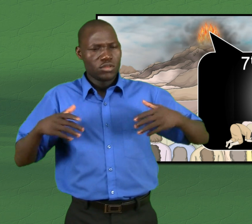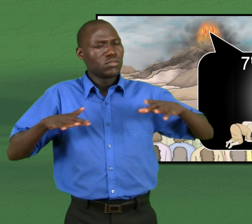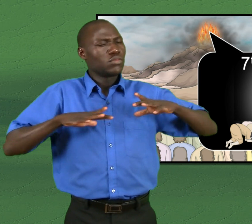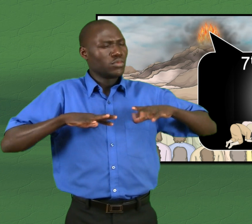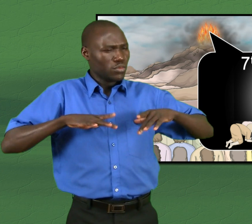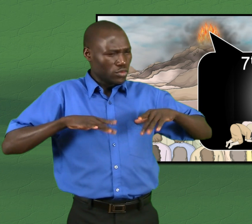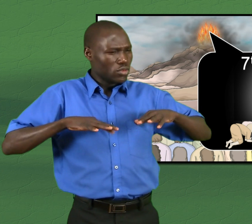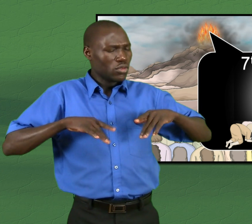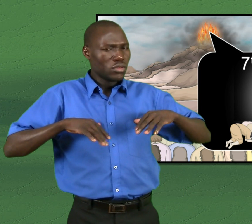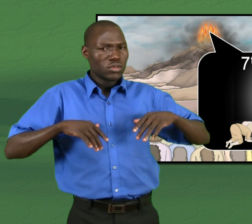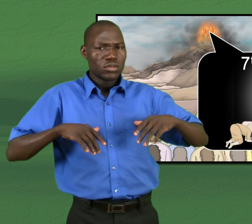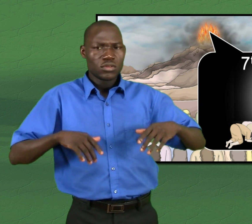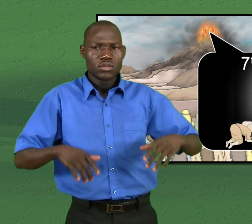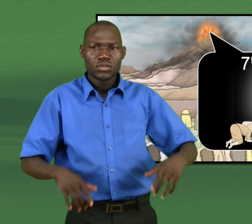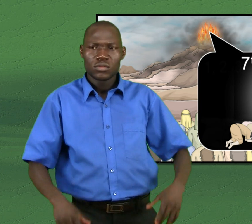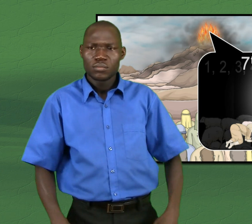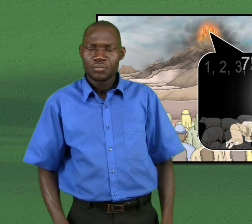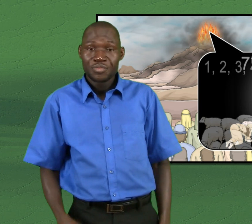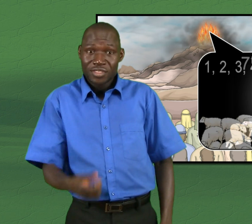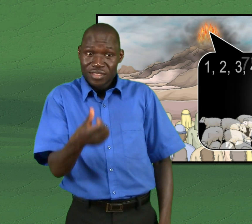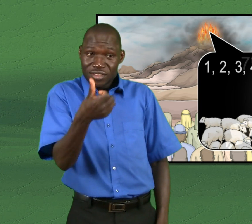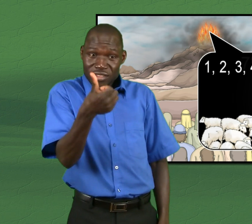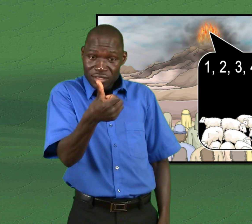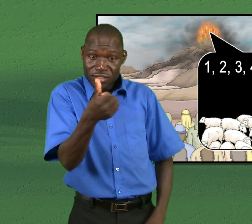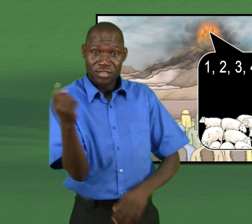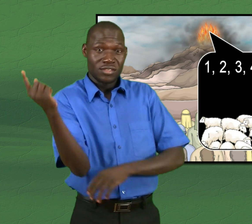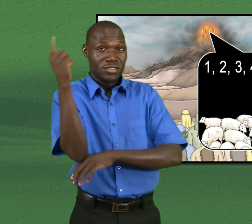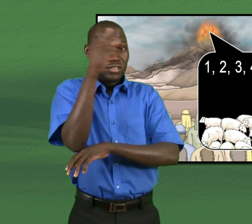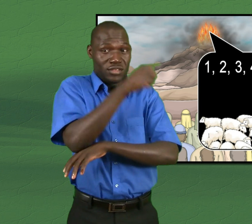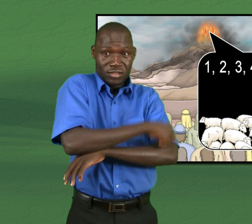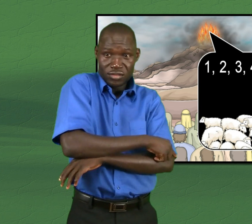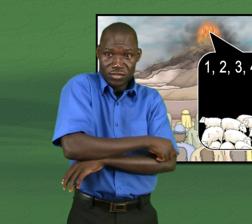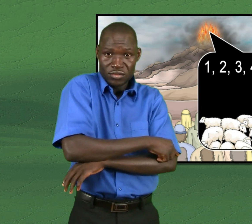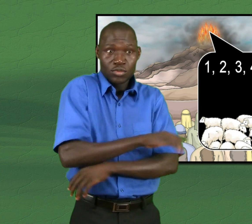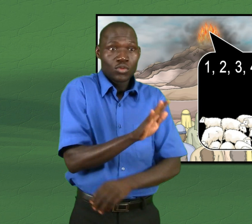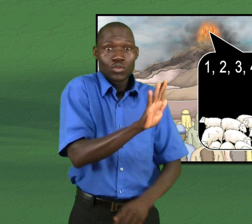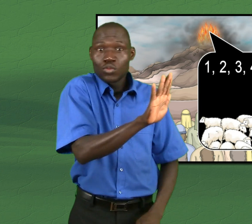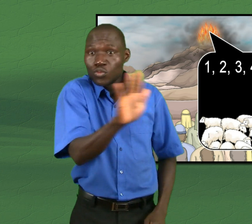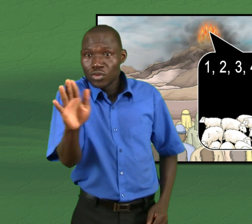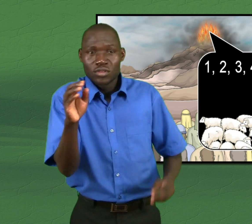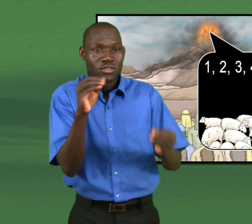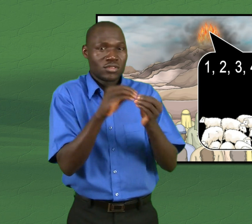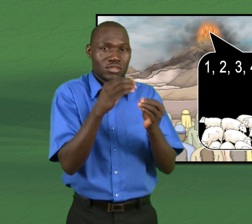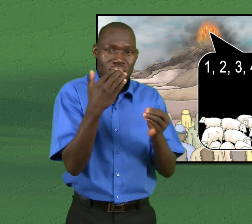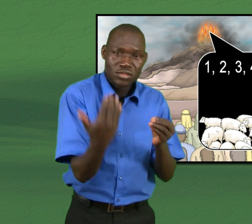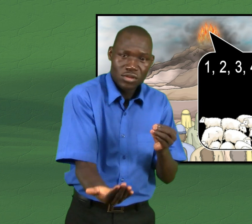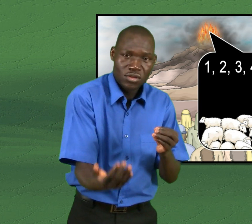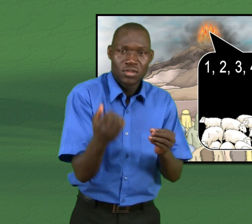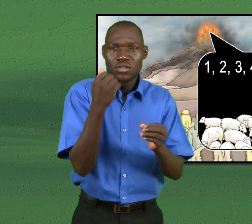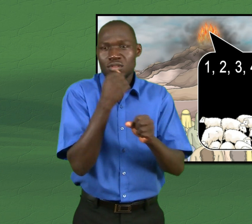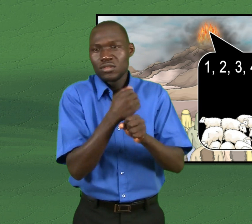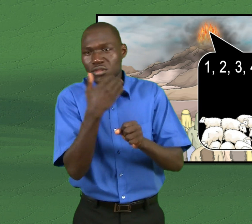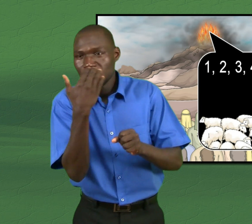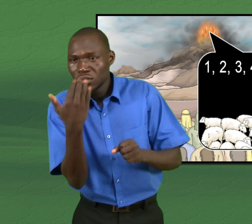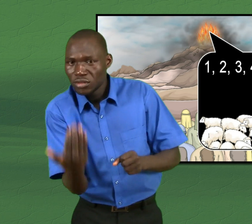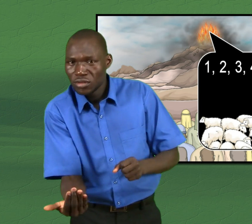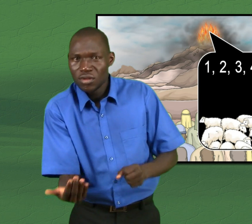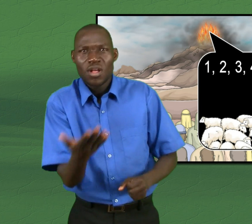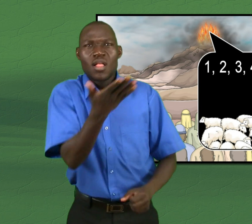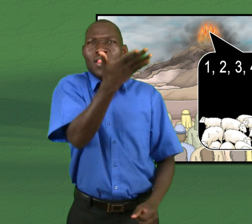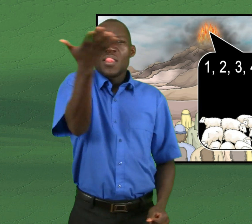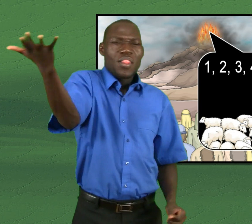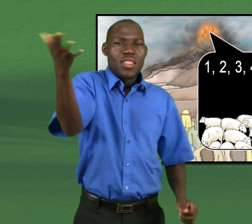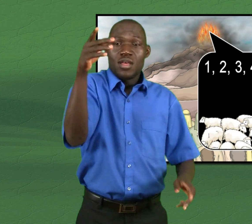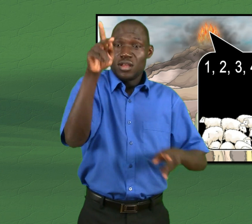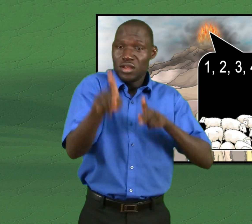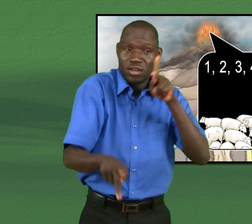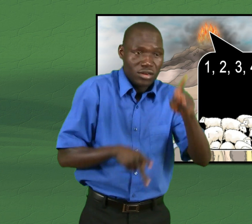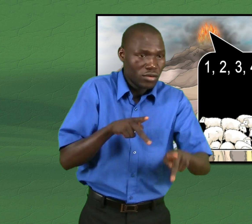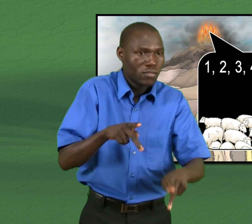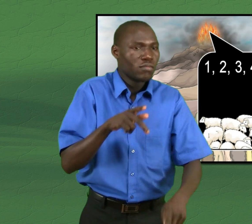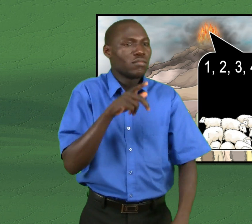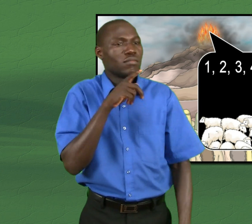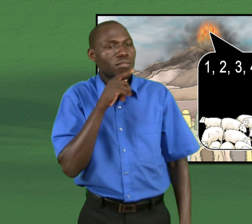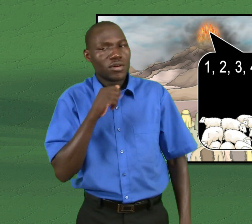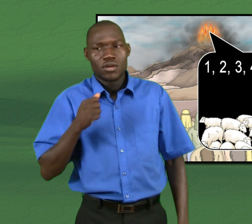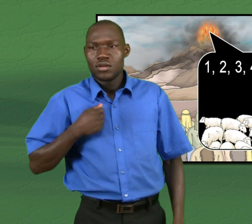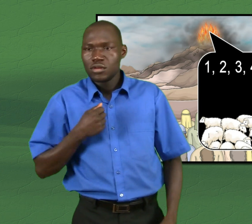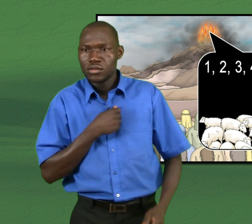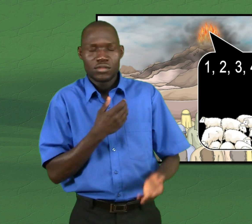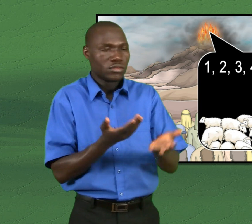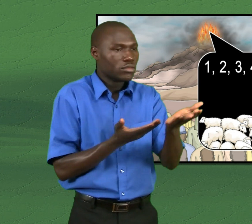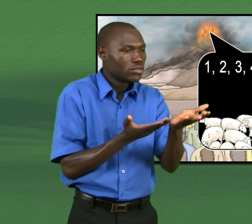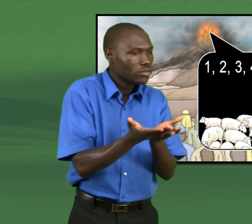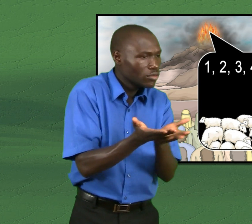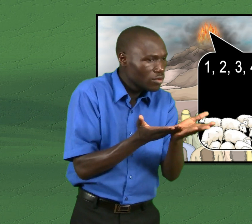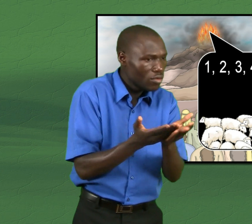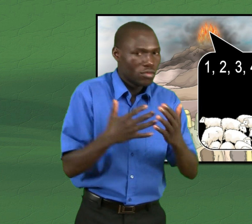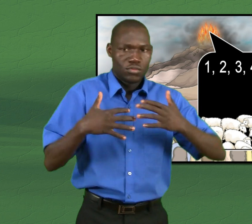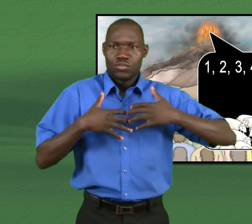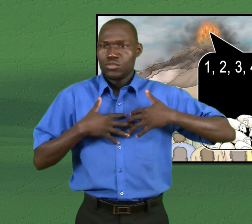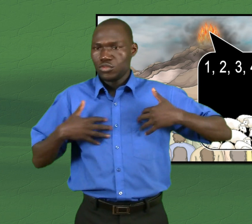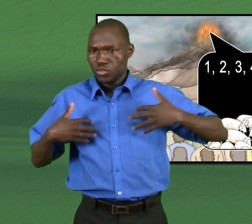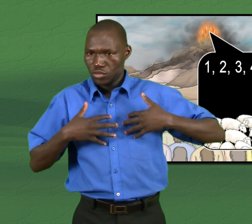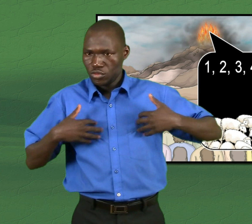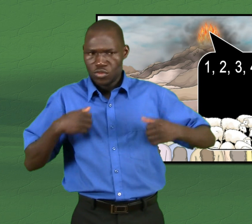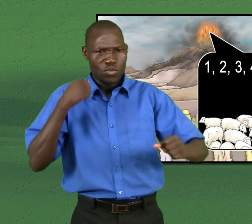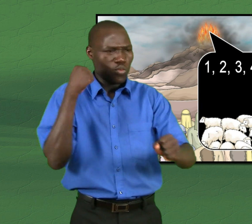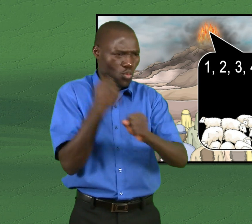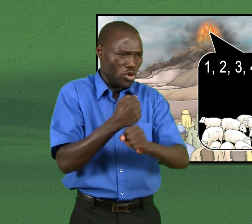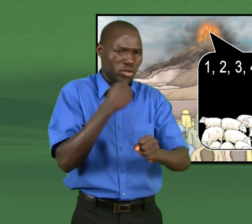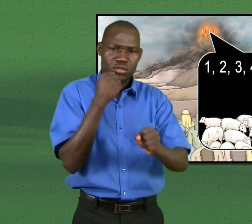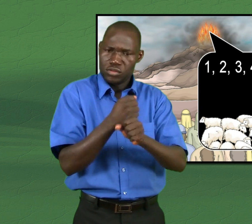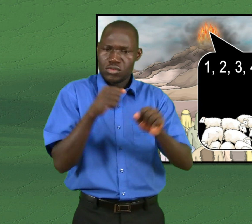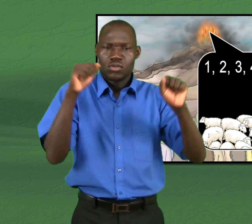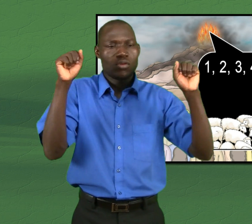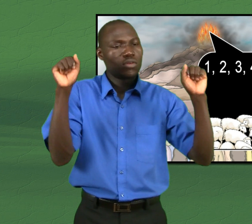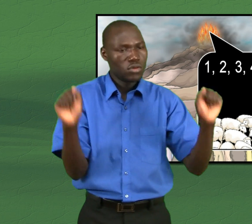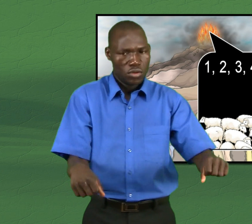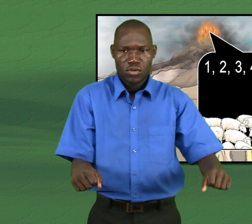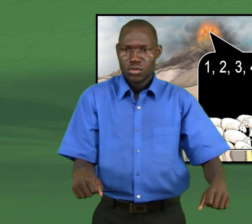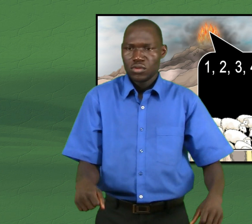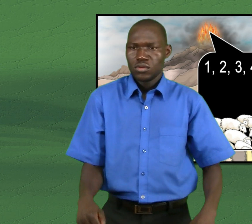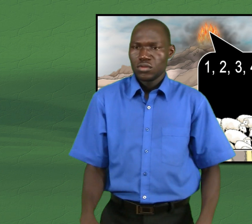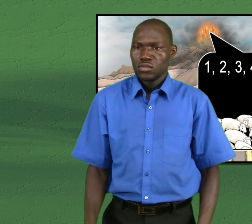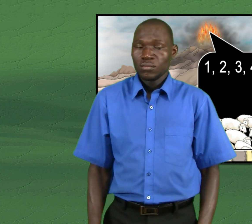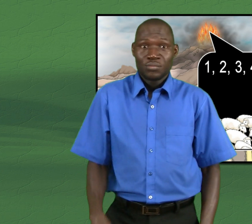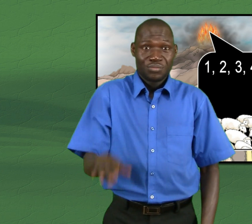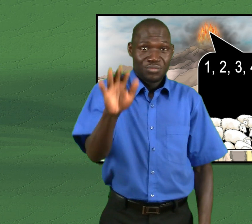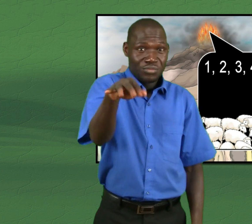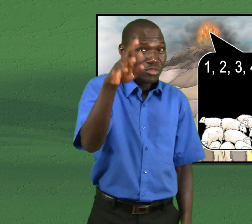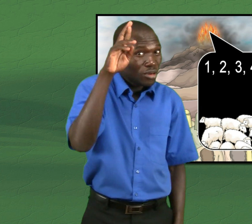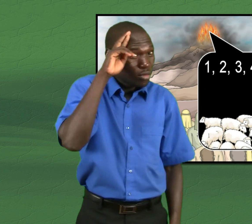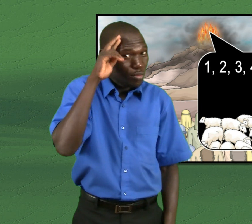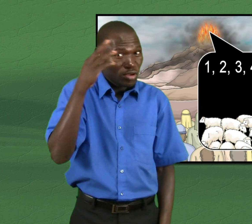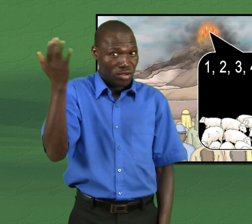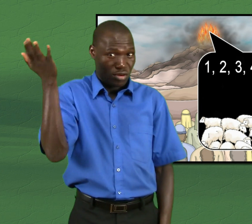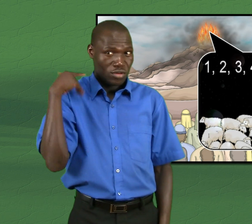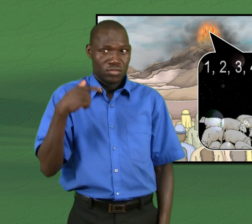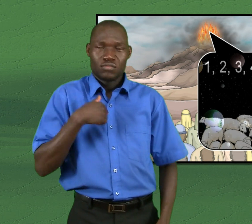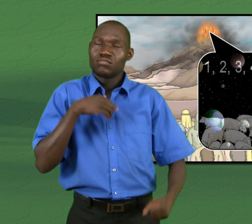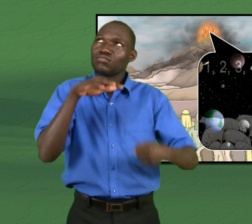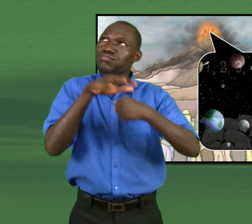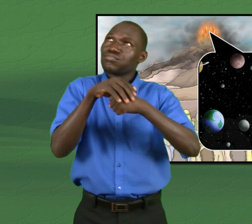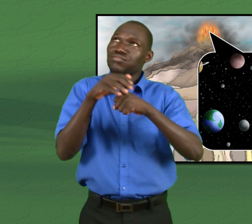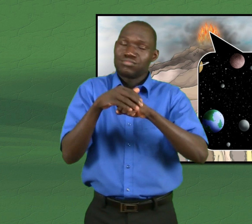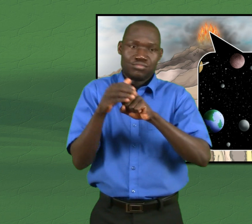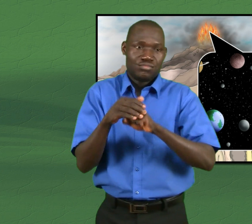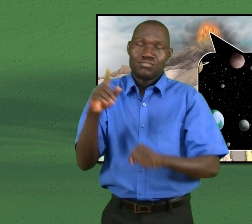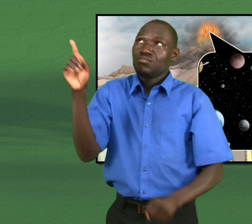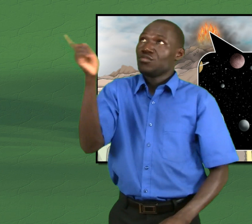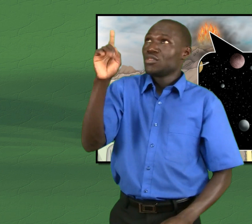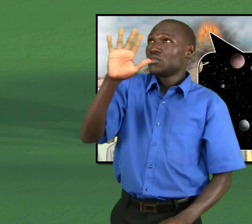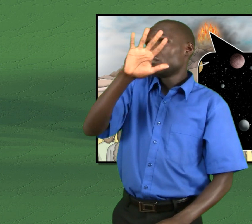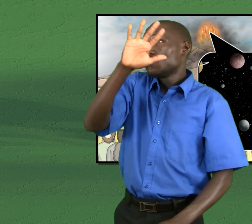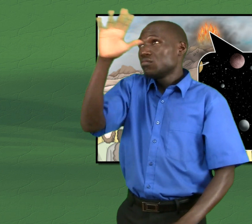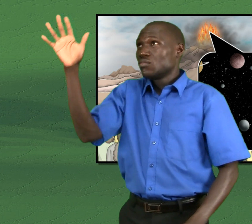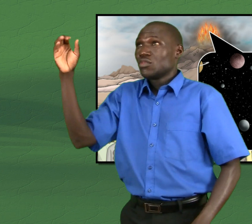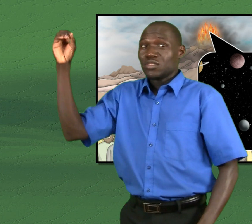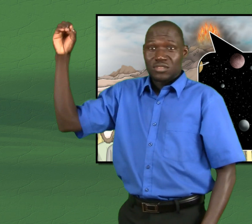Six days you shall labor and do all your work, but the seventh day is a Sabbath to the LORD your God, on which you must not do any work—neither you, nor your son or daughter, nor your manservant or maidservant or livestock, nor the foreigner within your gates.